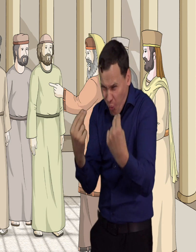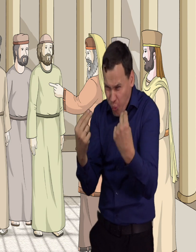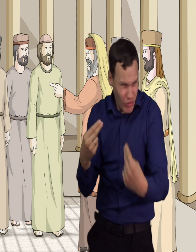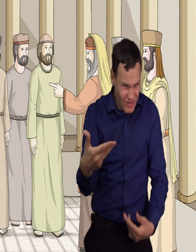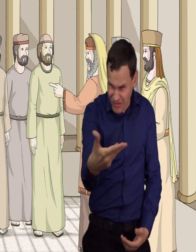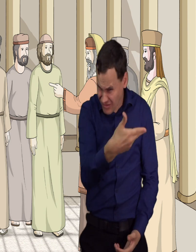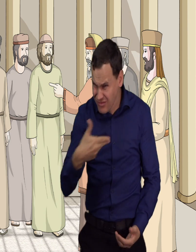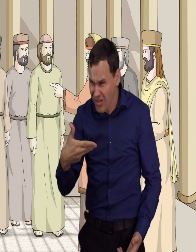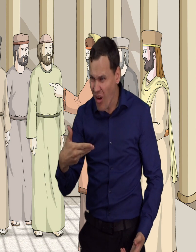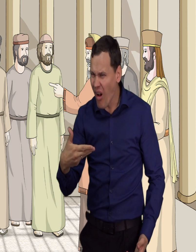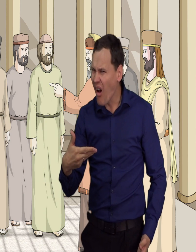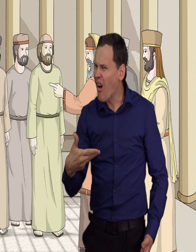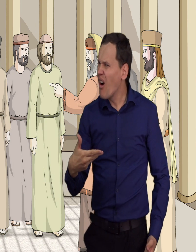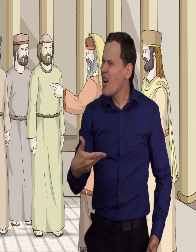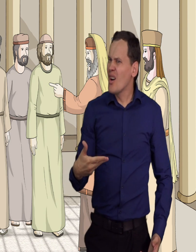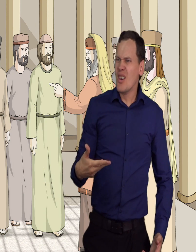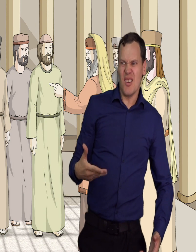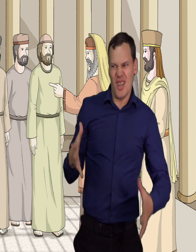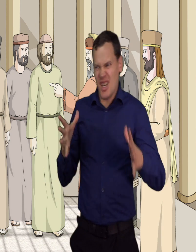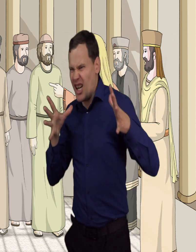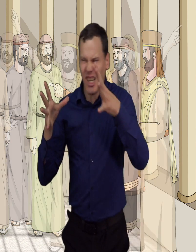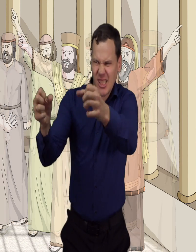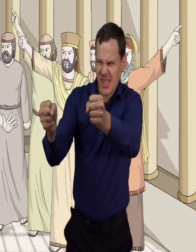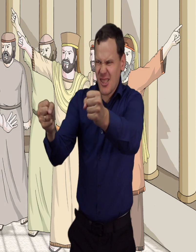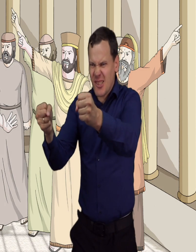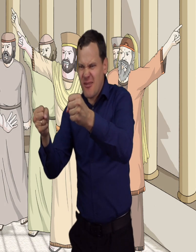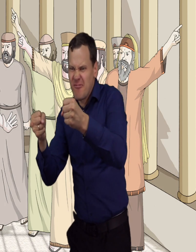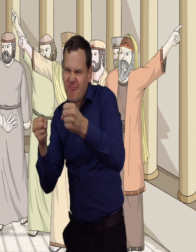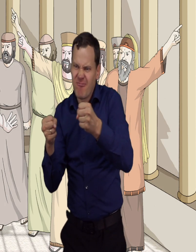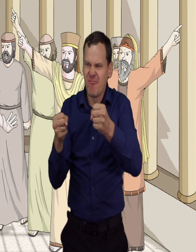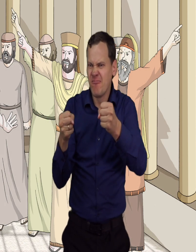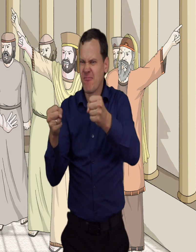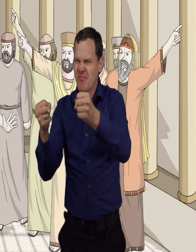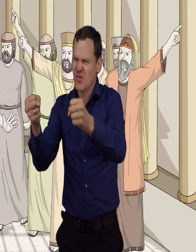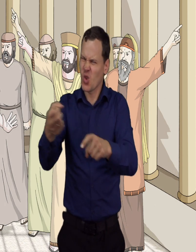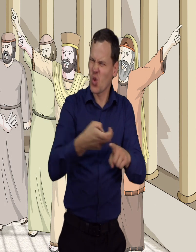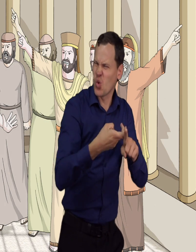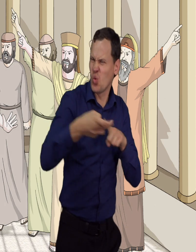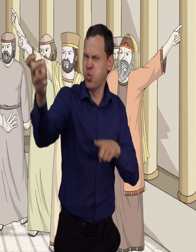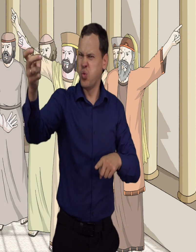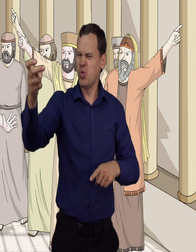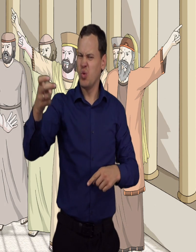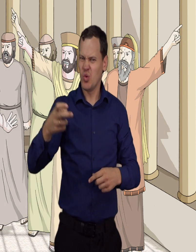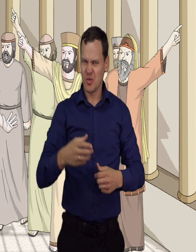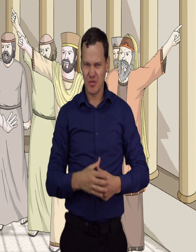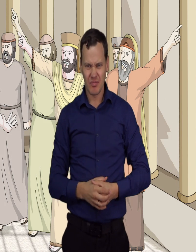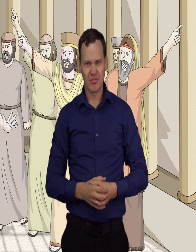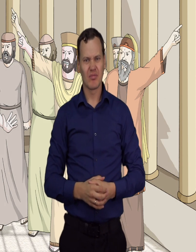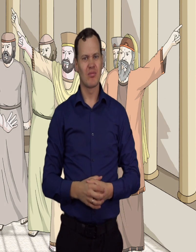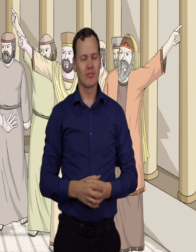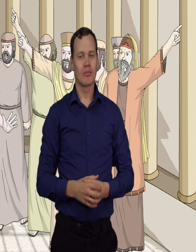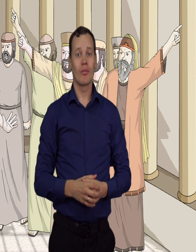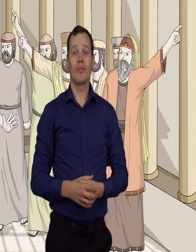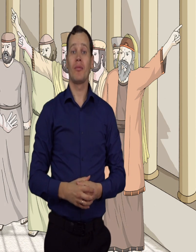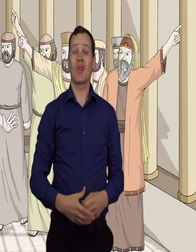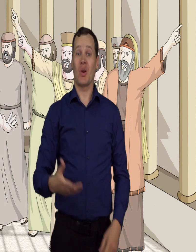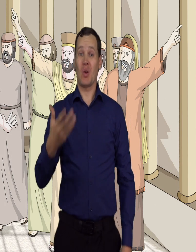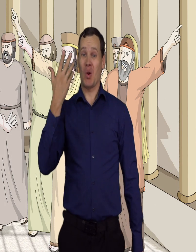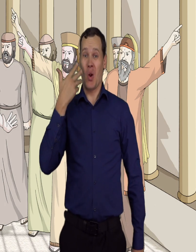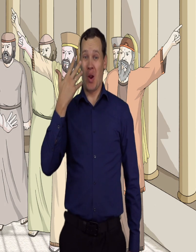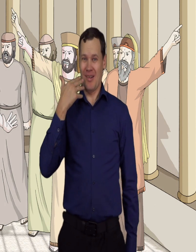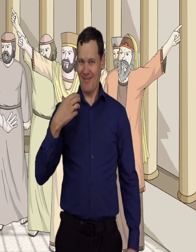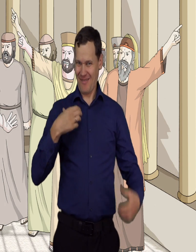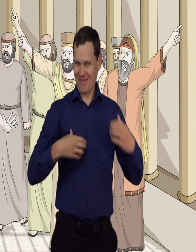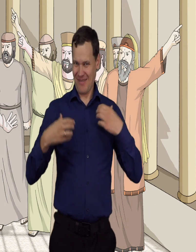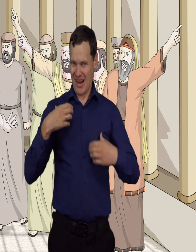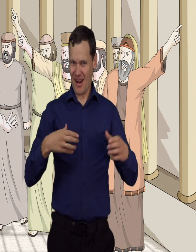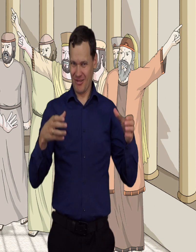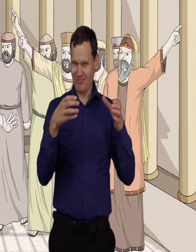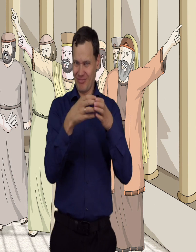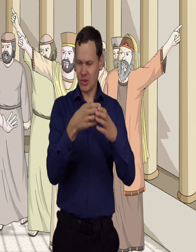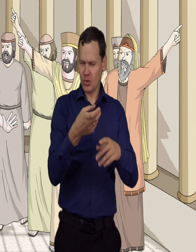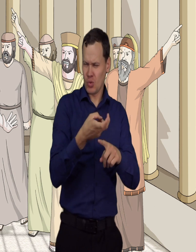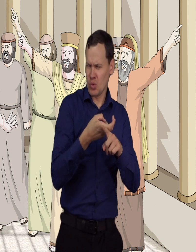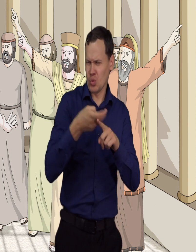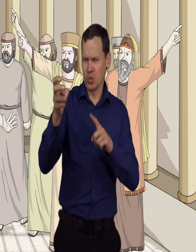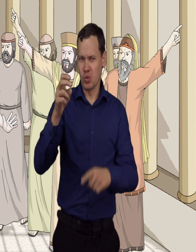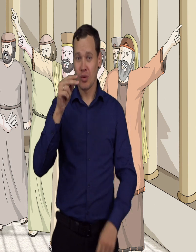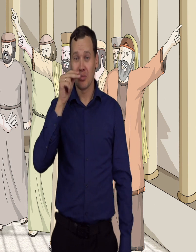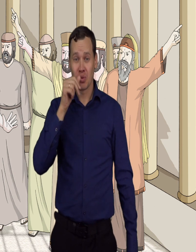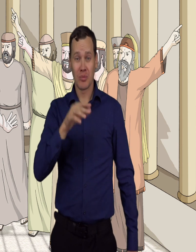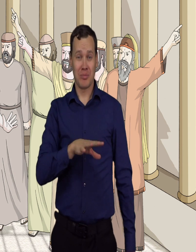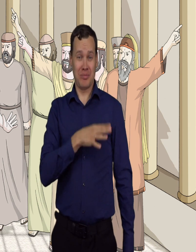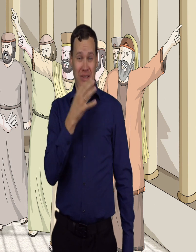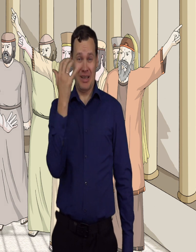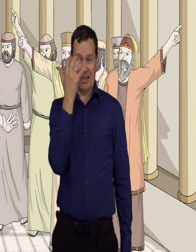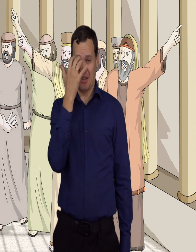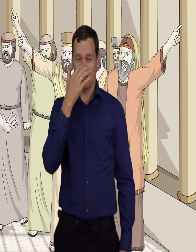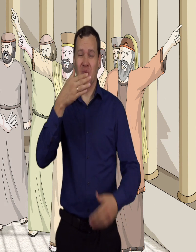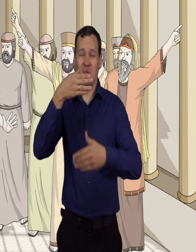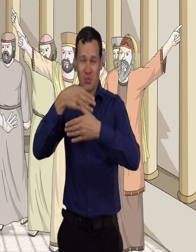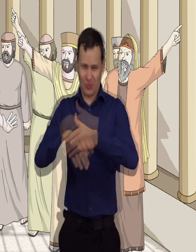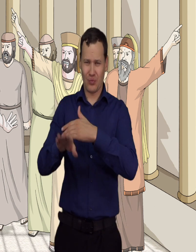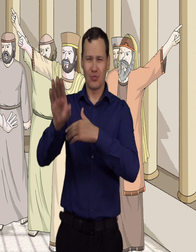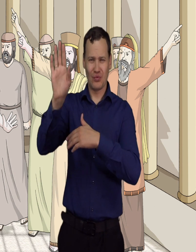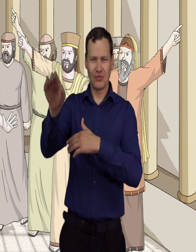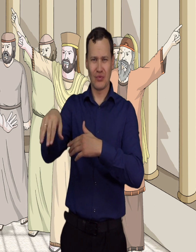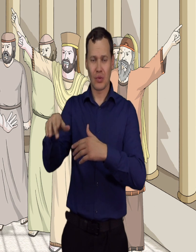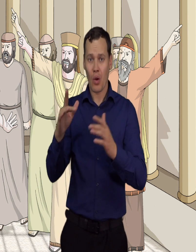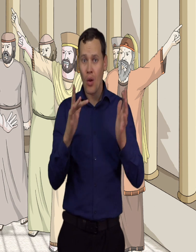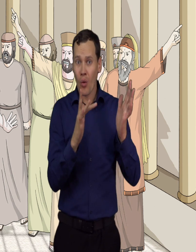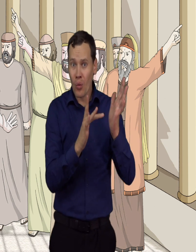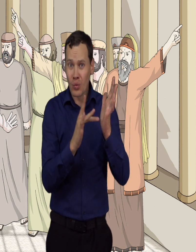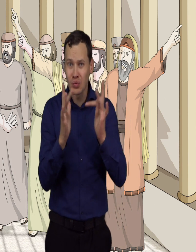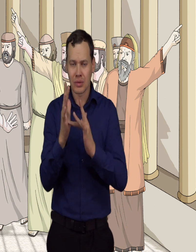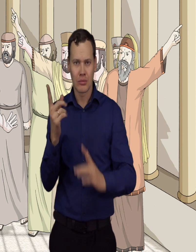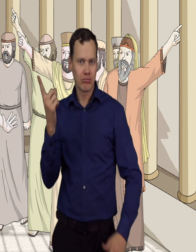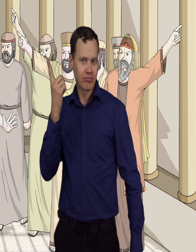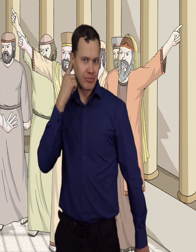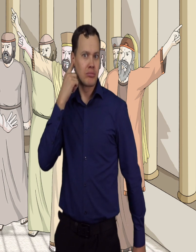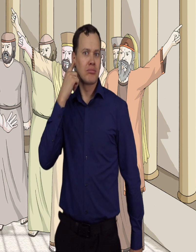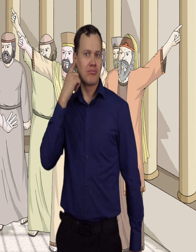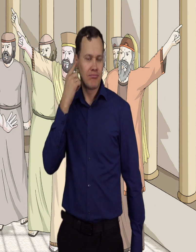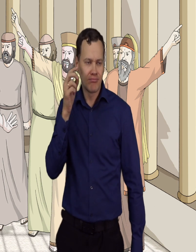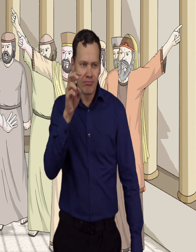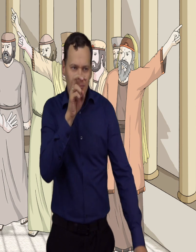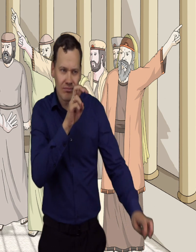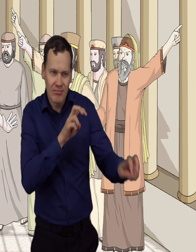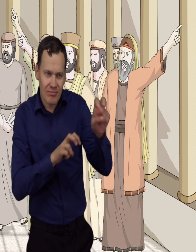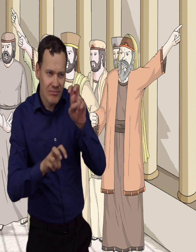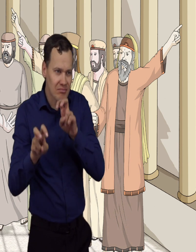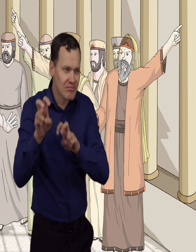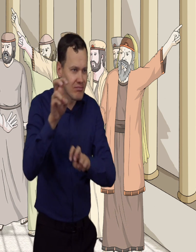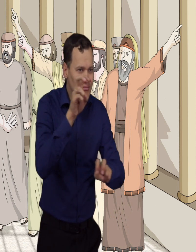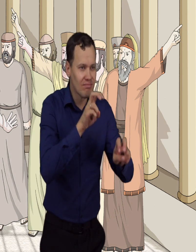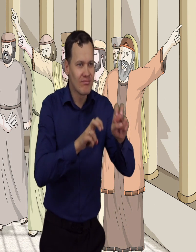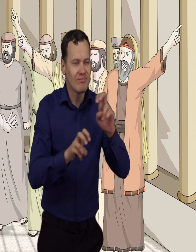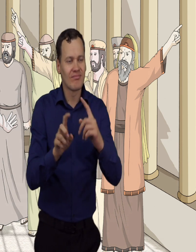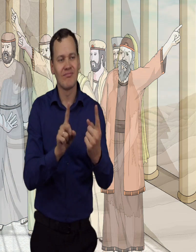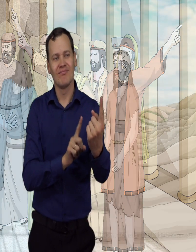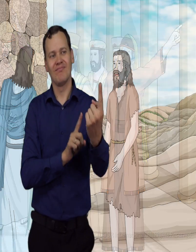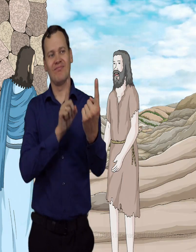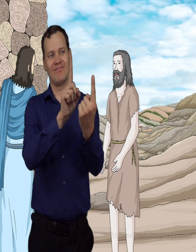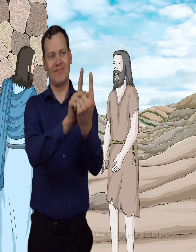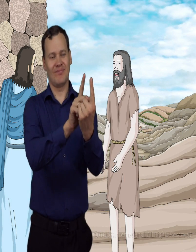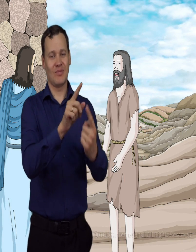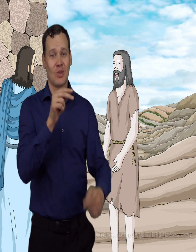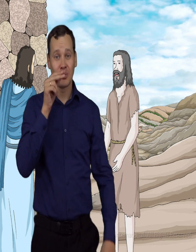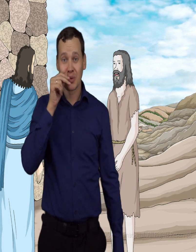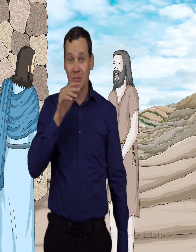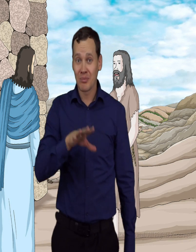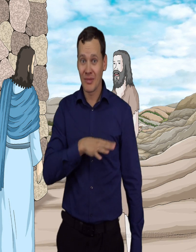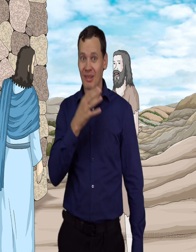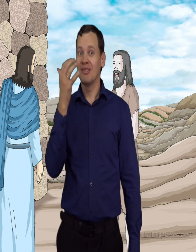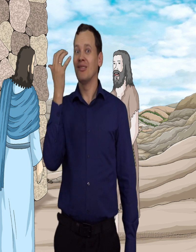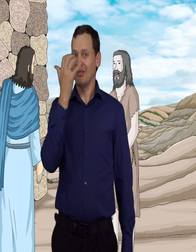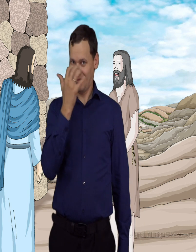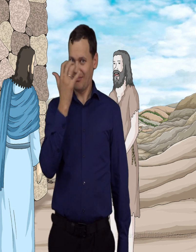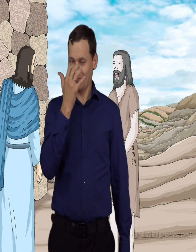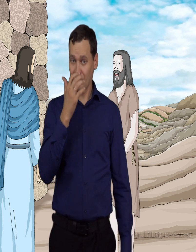And they threw him out.